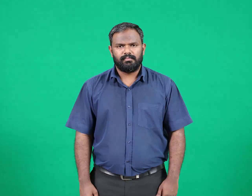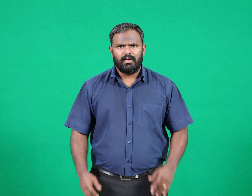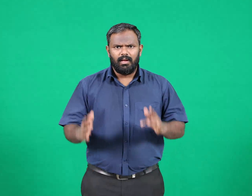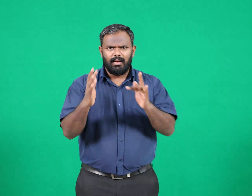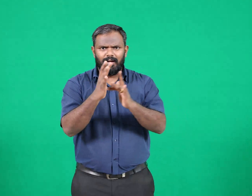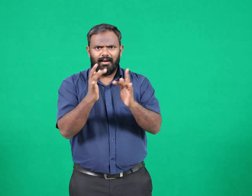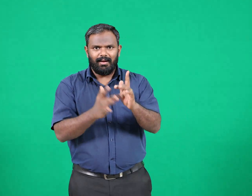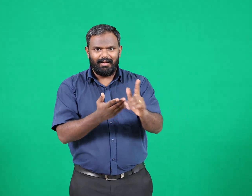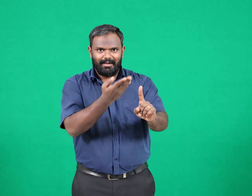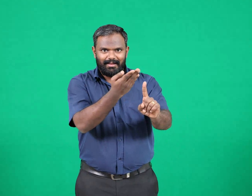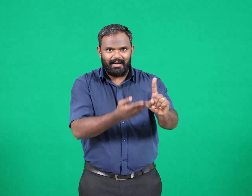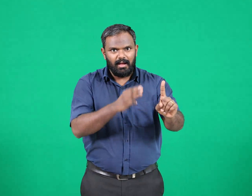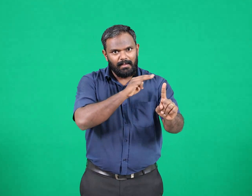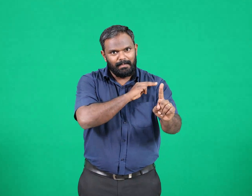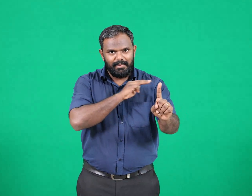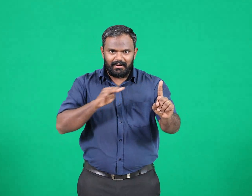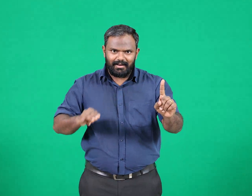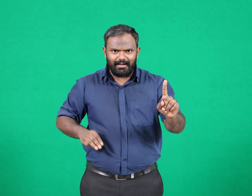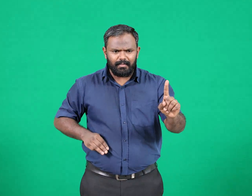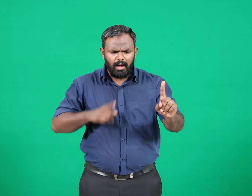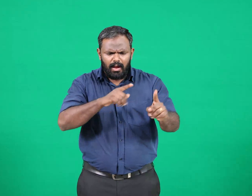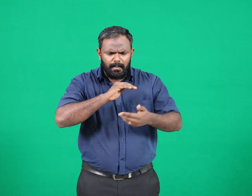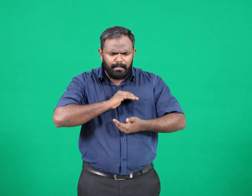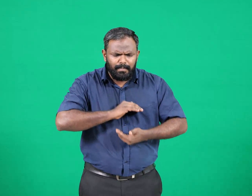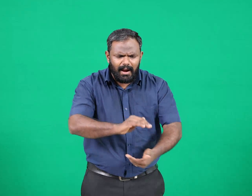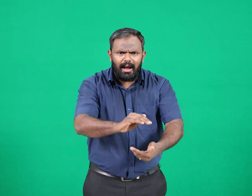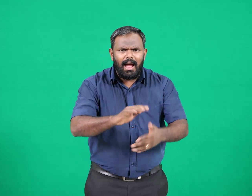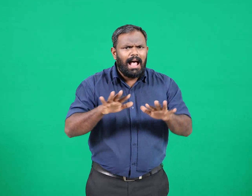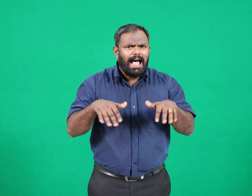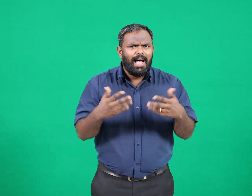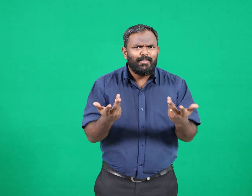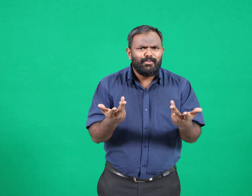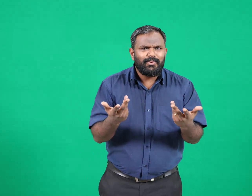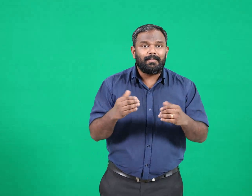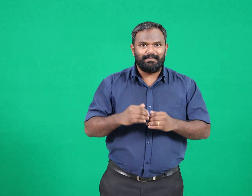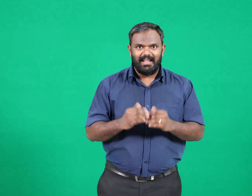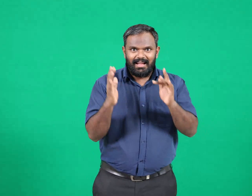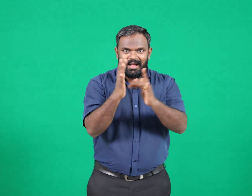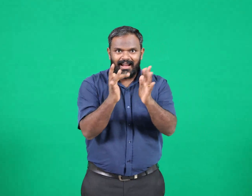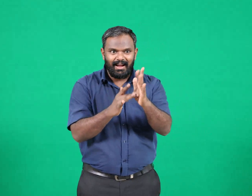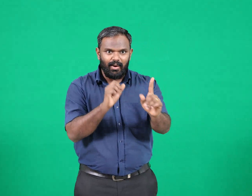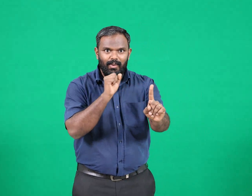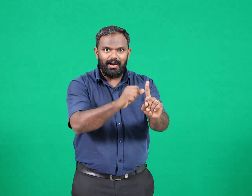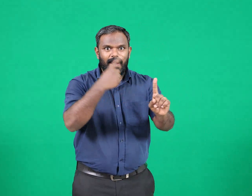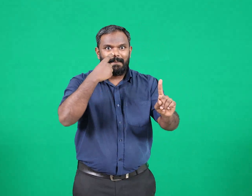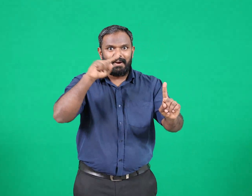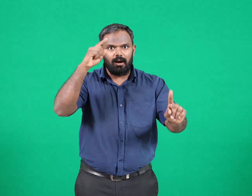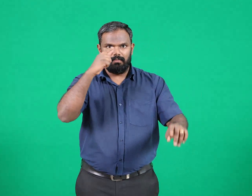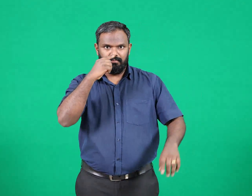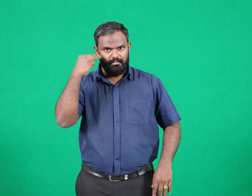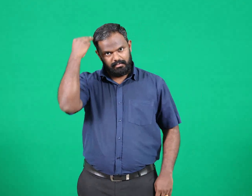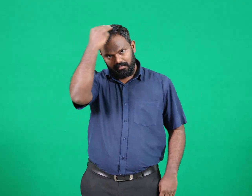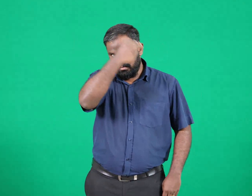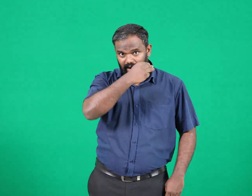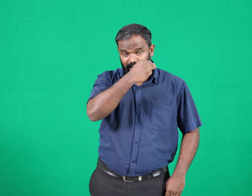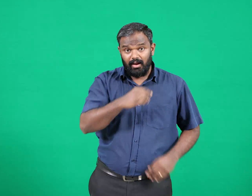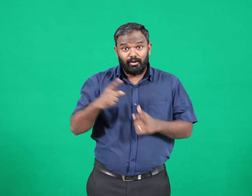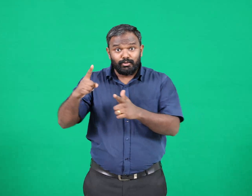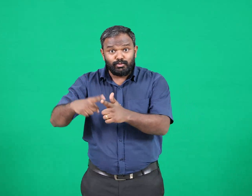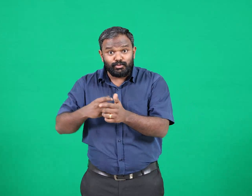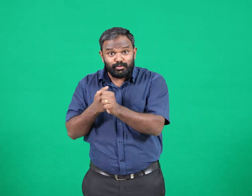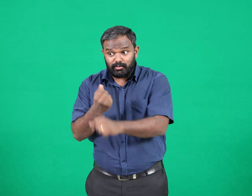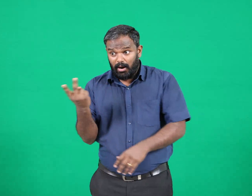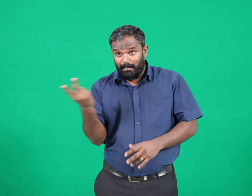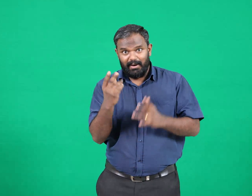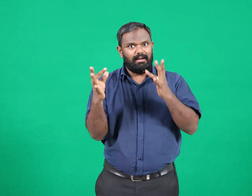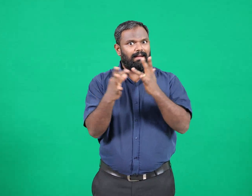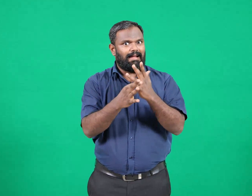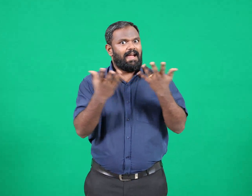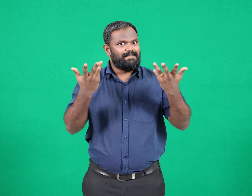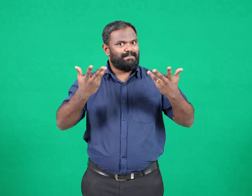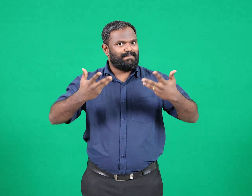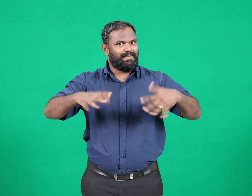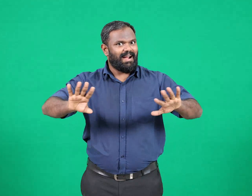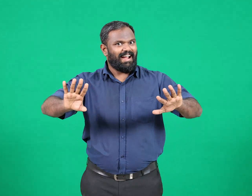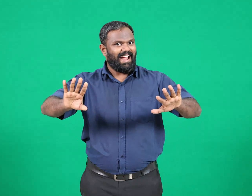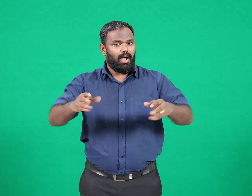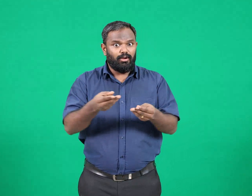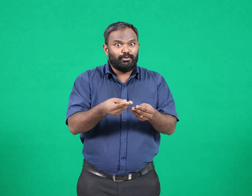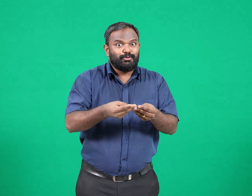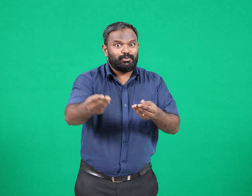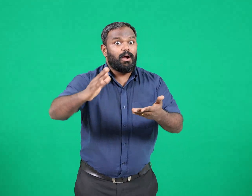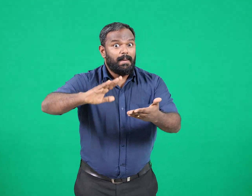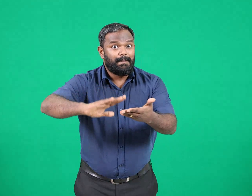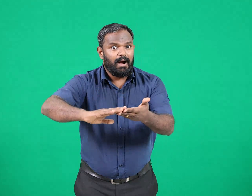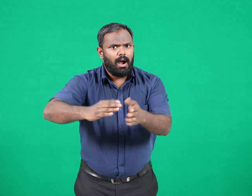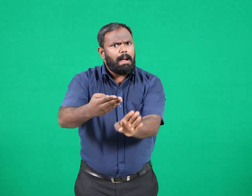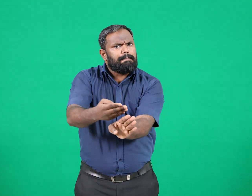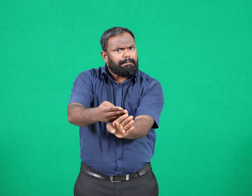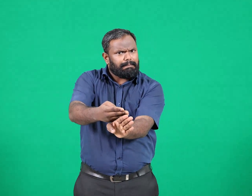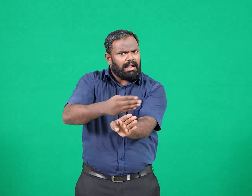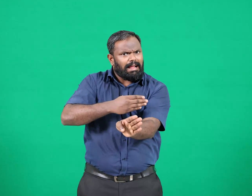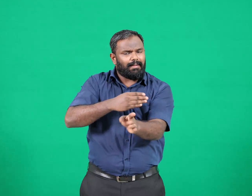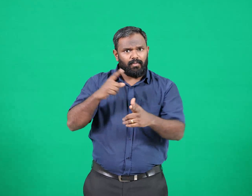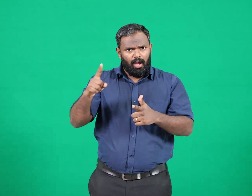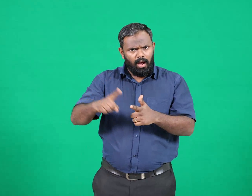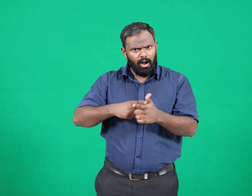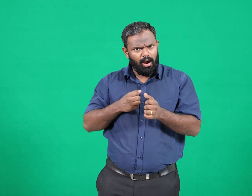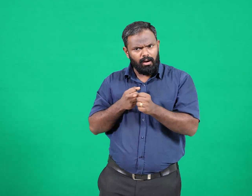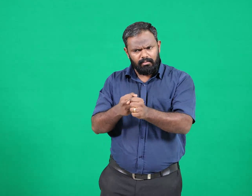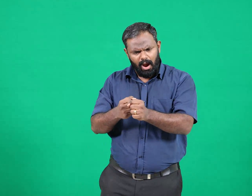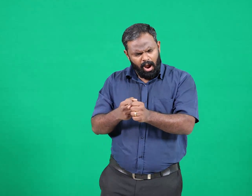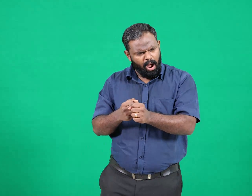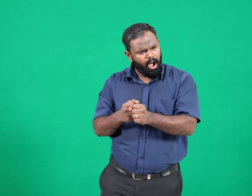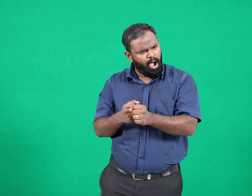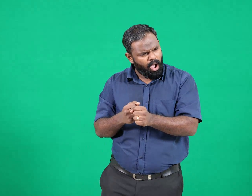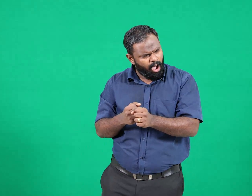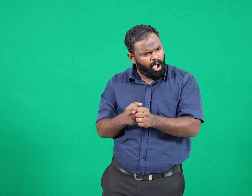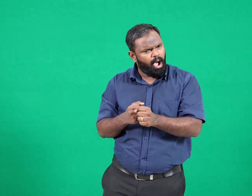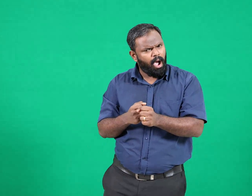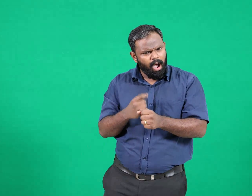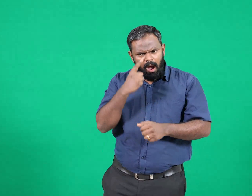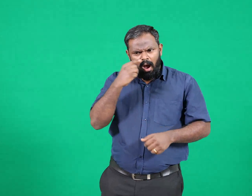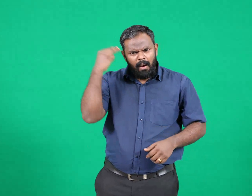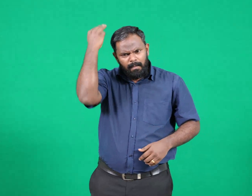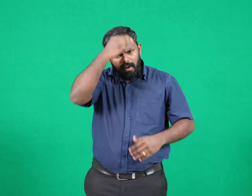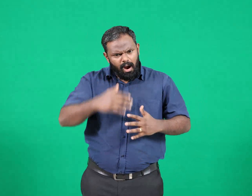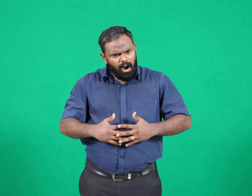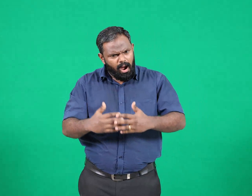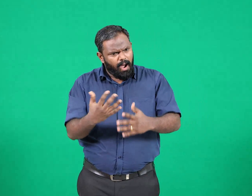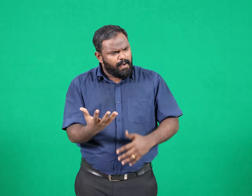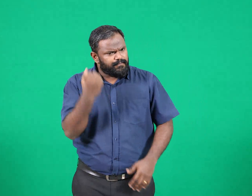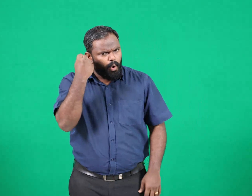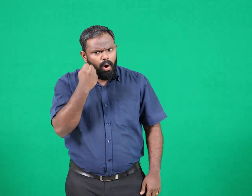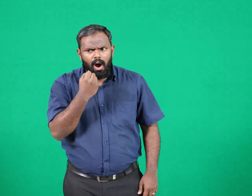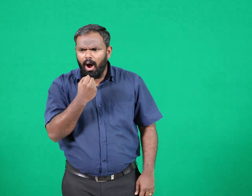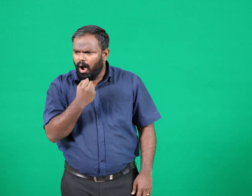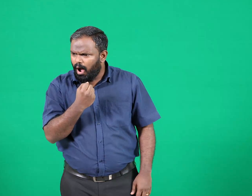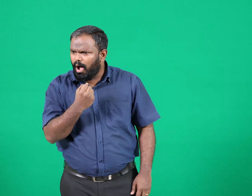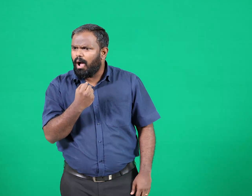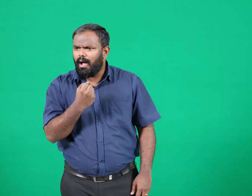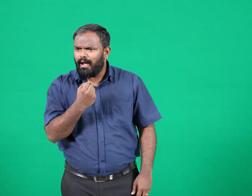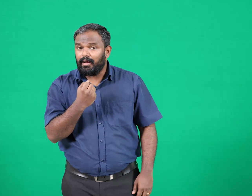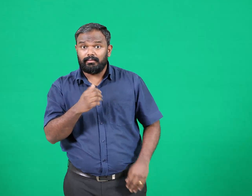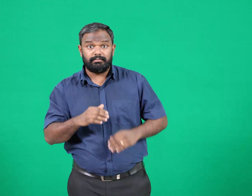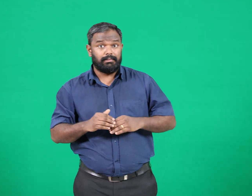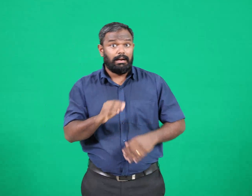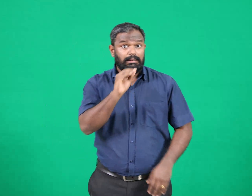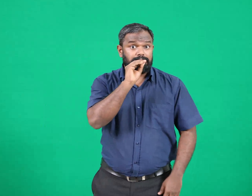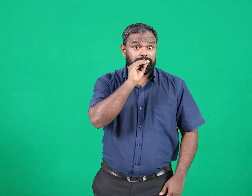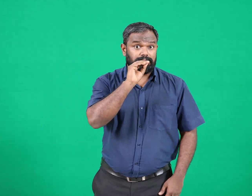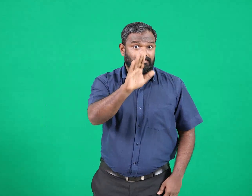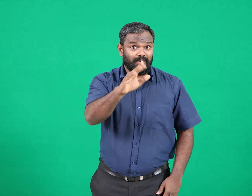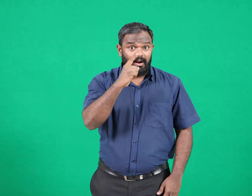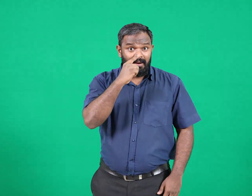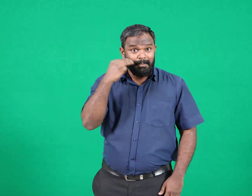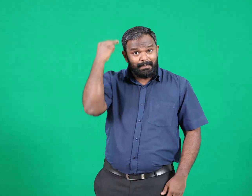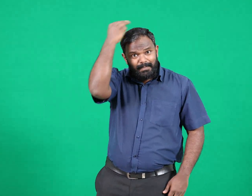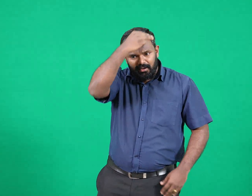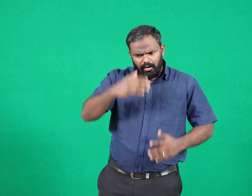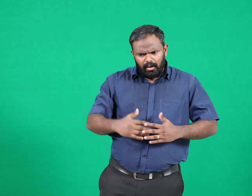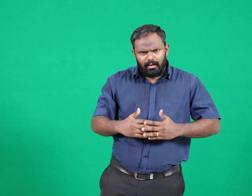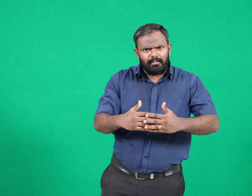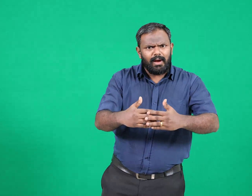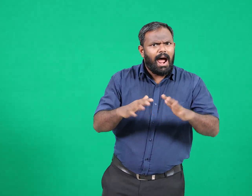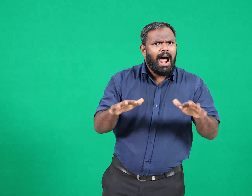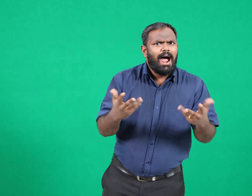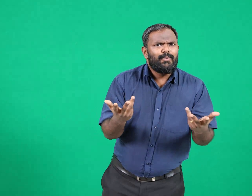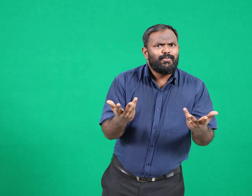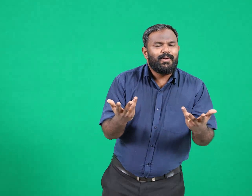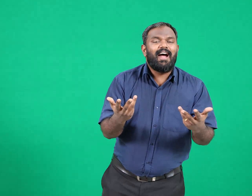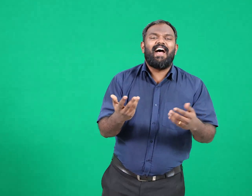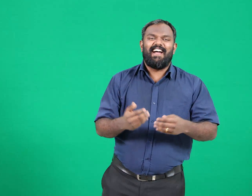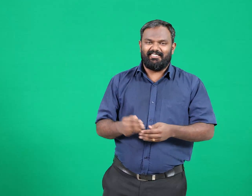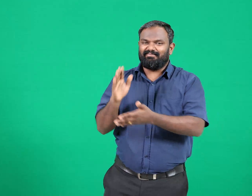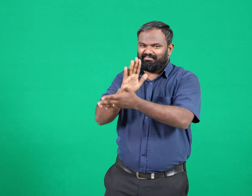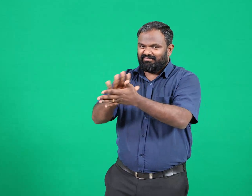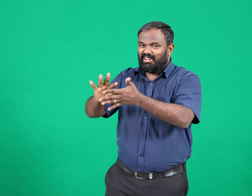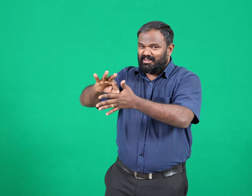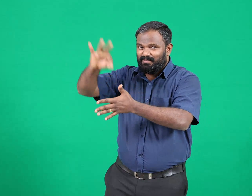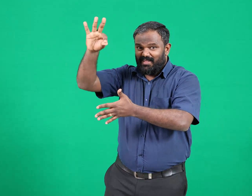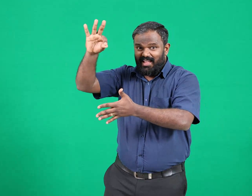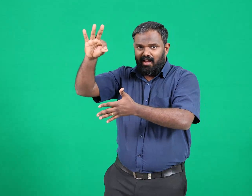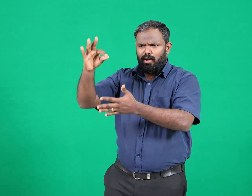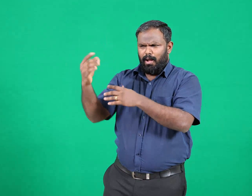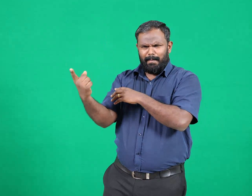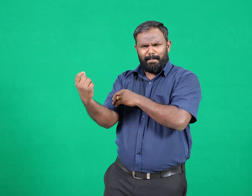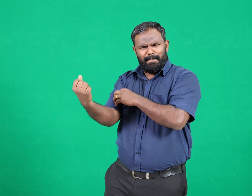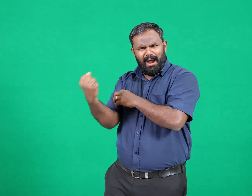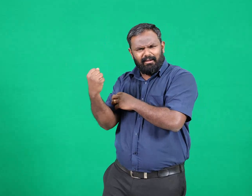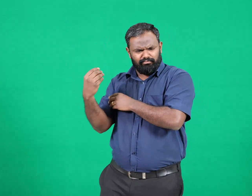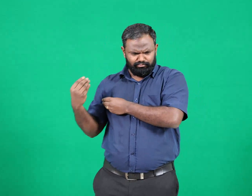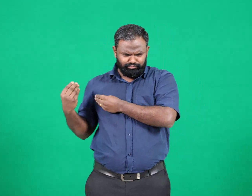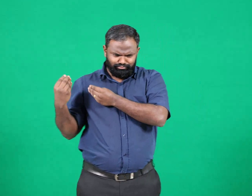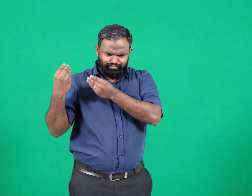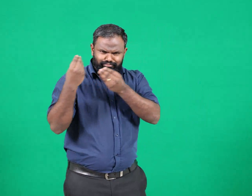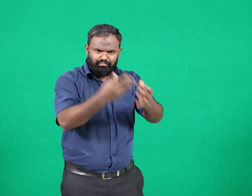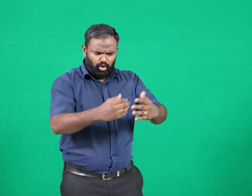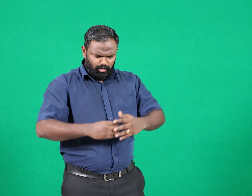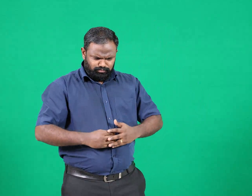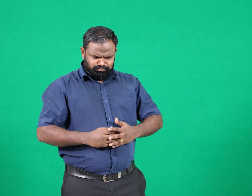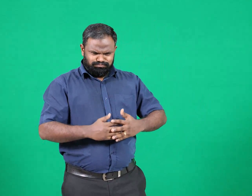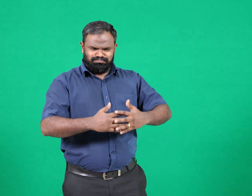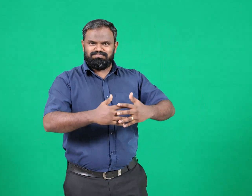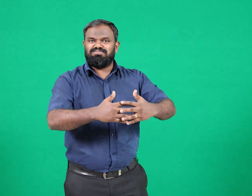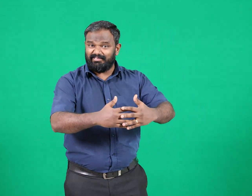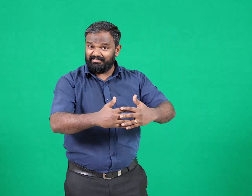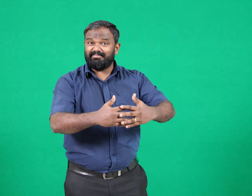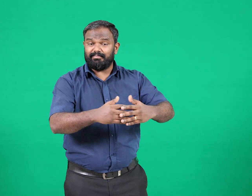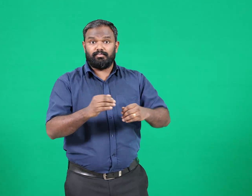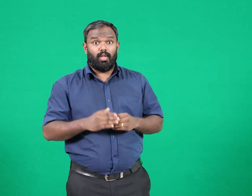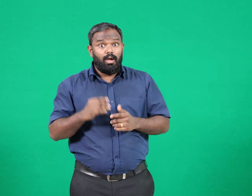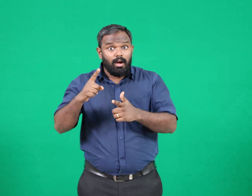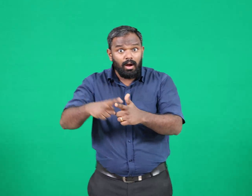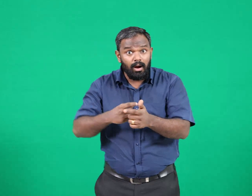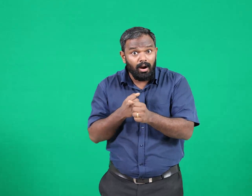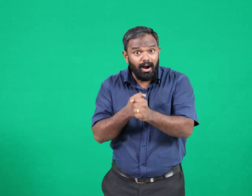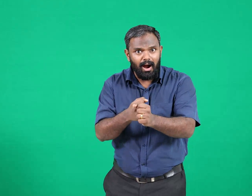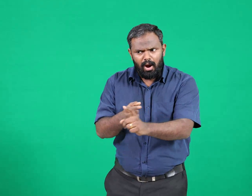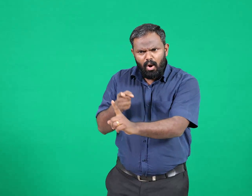This is how the birth of Jesus Christ came about: His mother Mary was pledged in marriage to Joseph, but before they came together, she was found to be with child through the Holy Spirit.